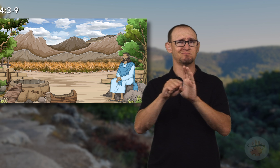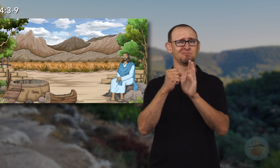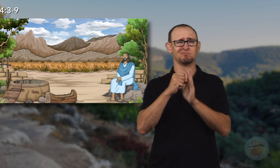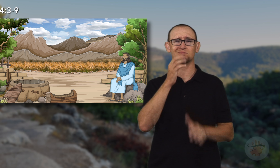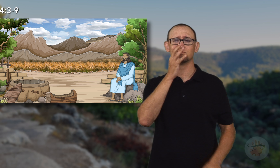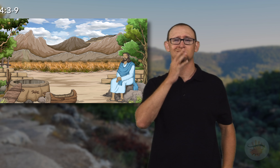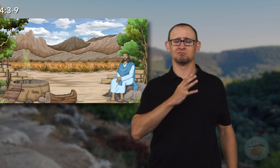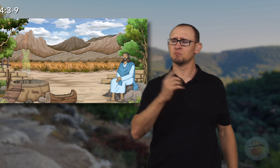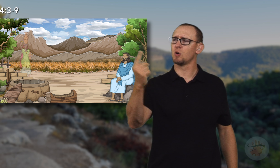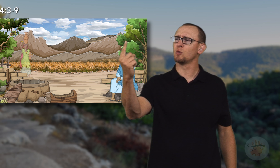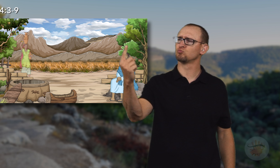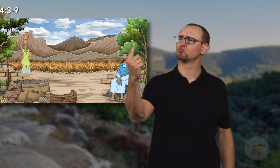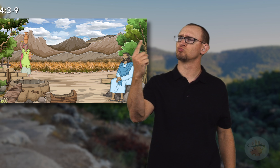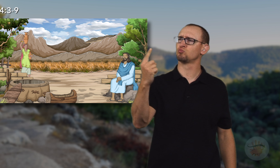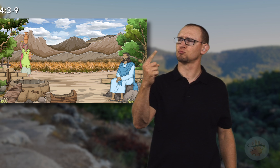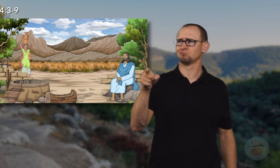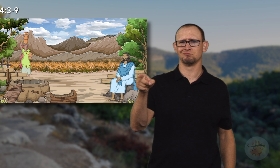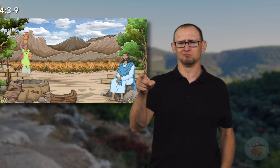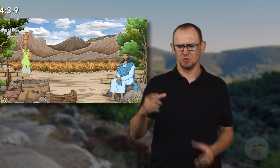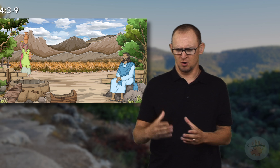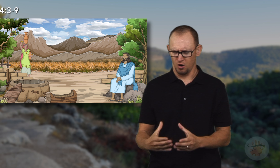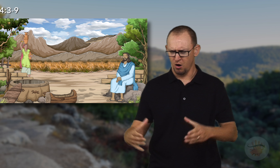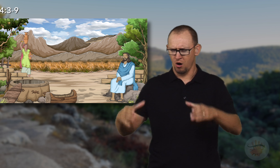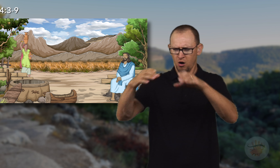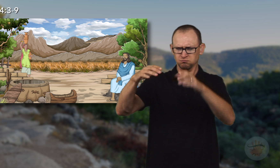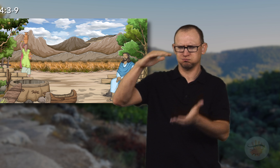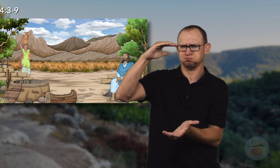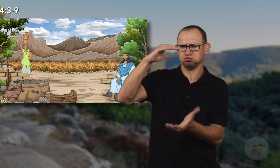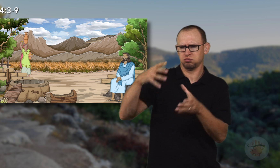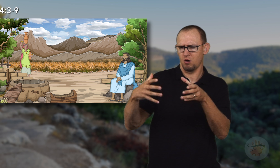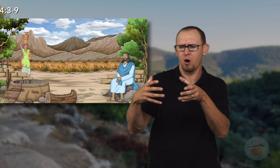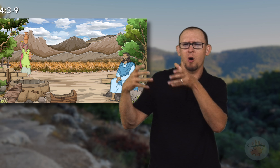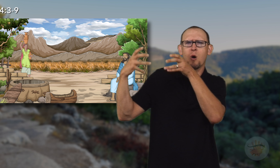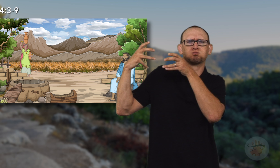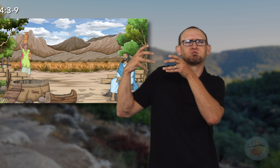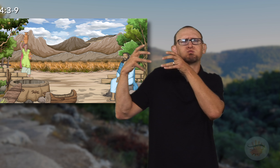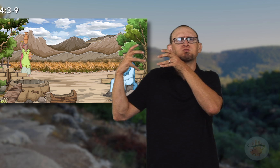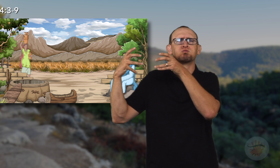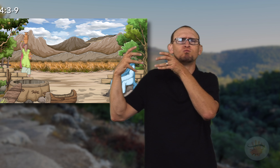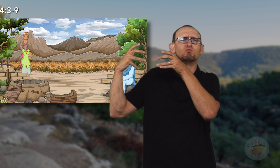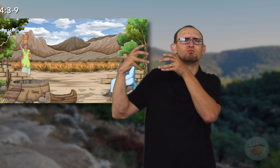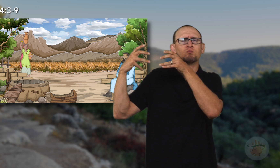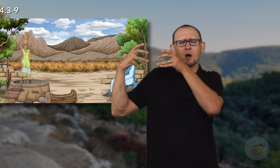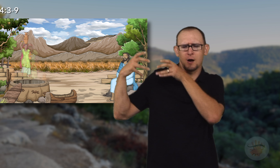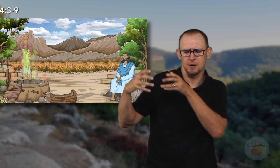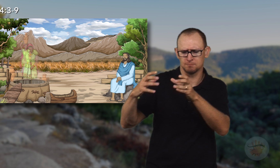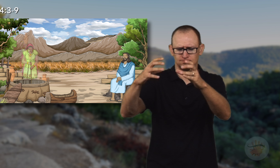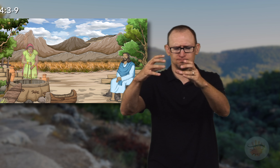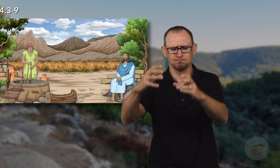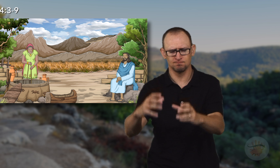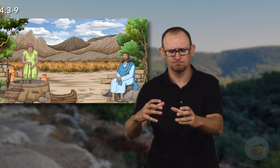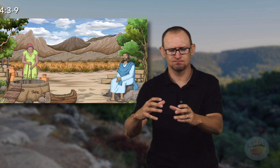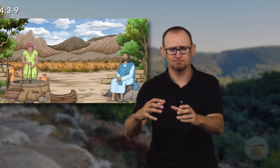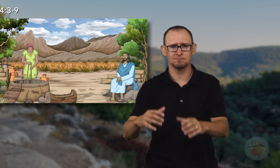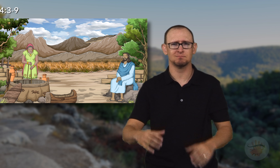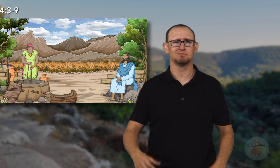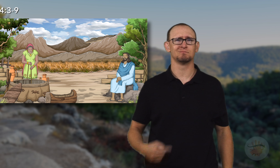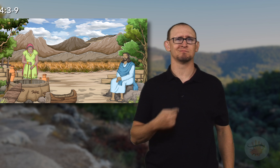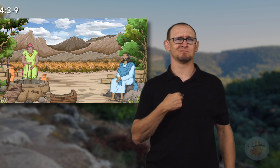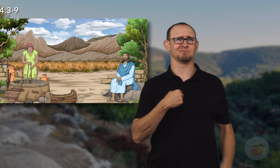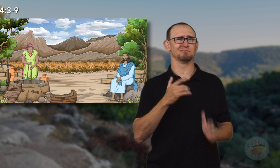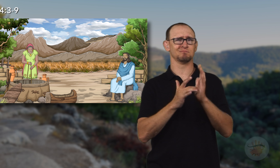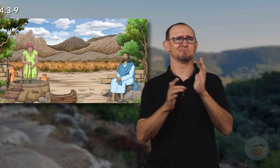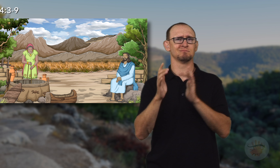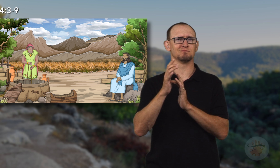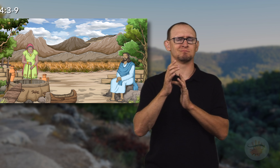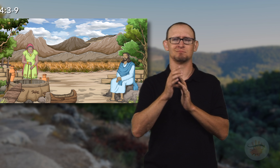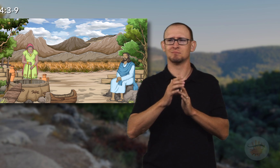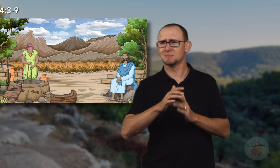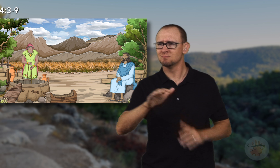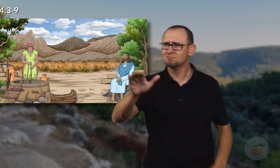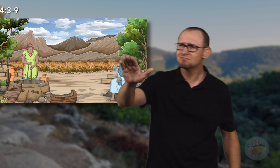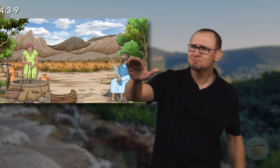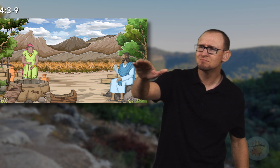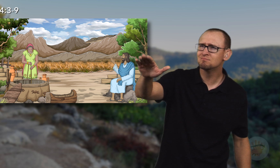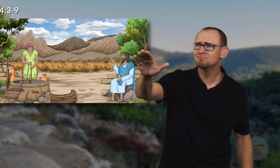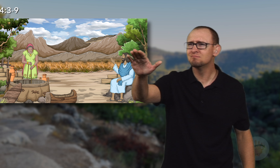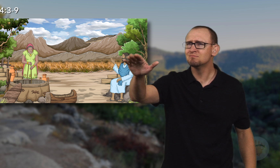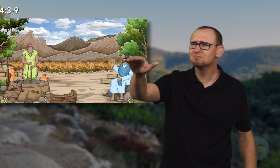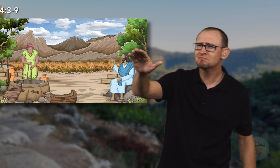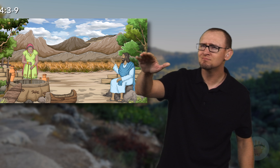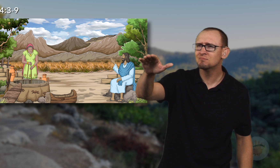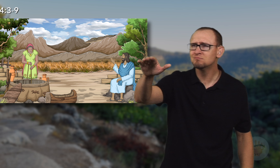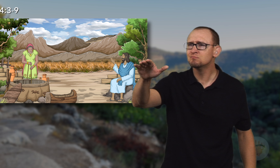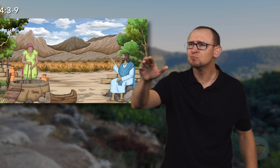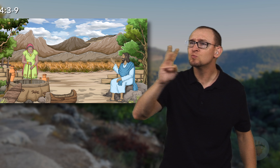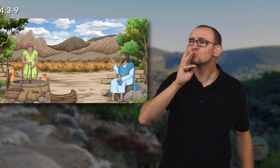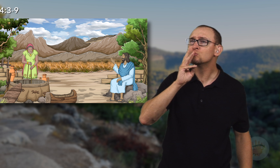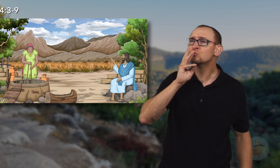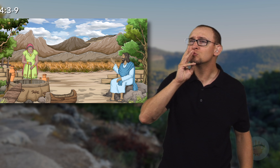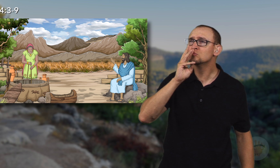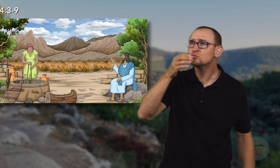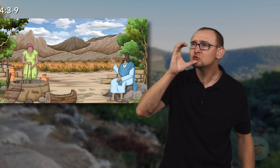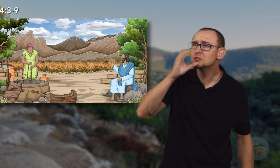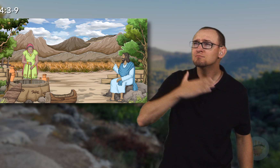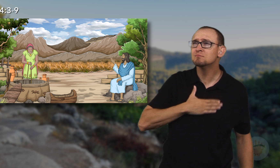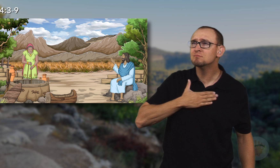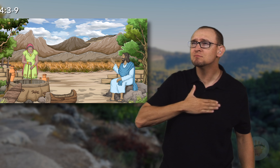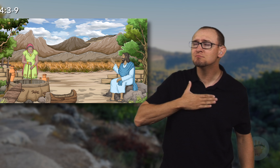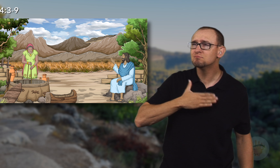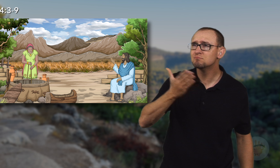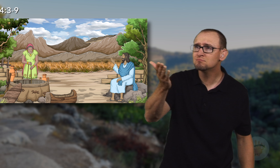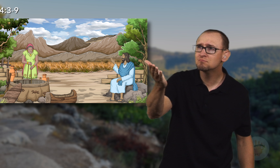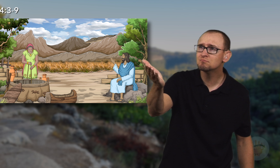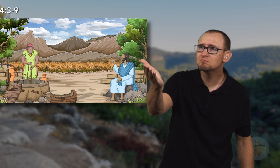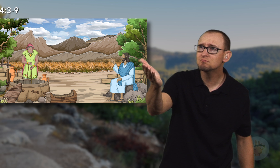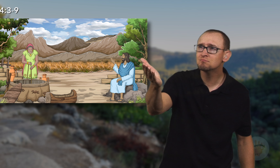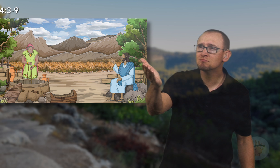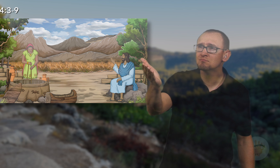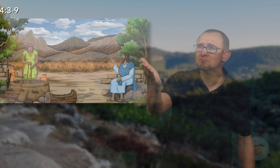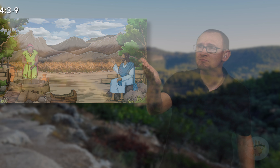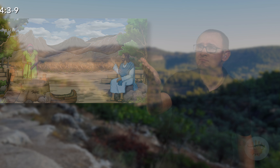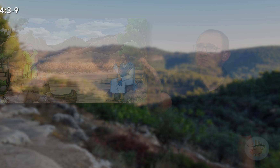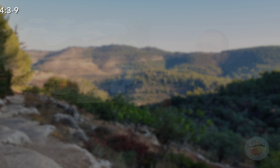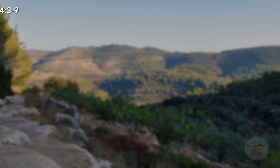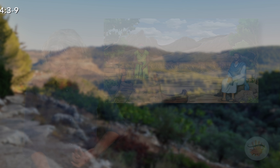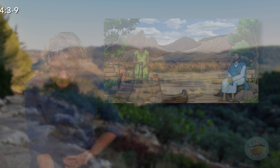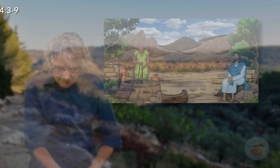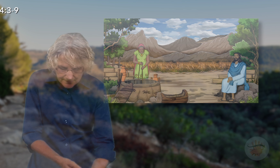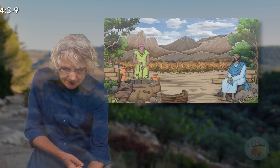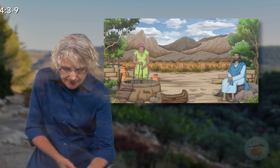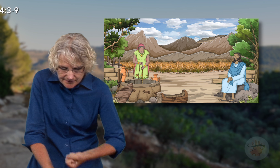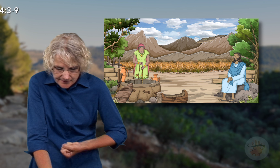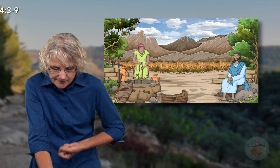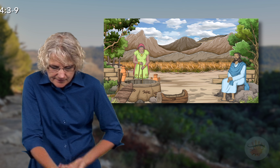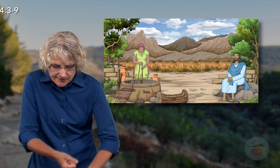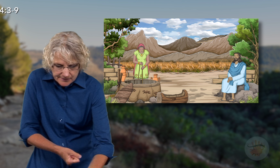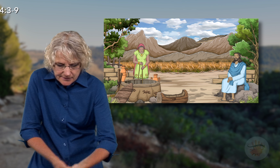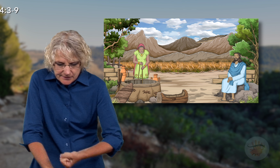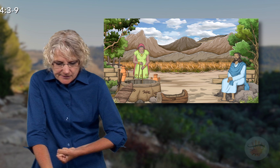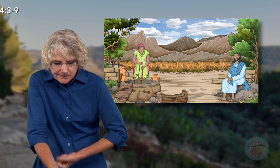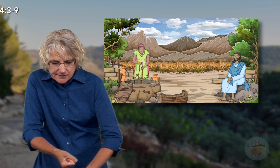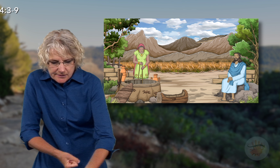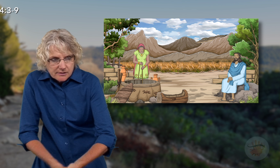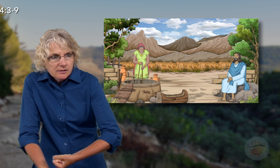When a Samaritan woman came to draw water, Jesus said to her, “Give Me a drink.”